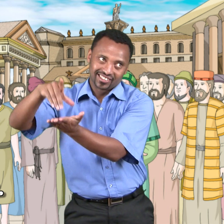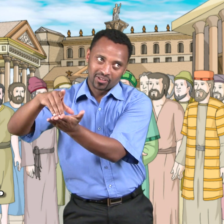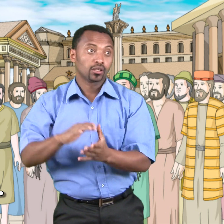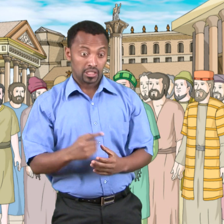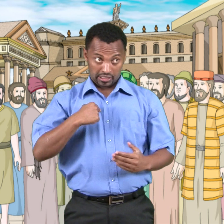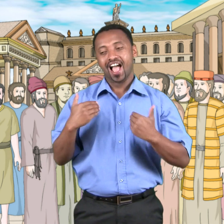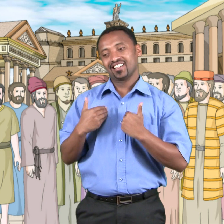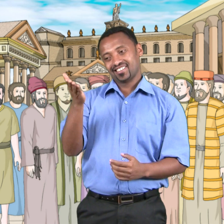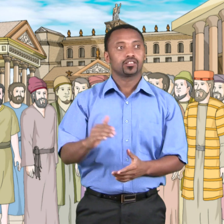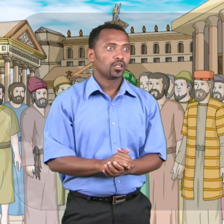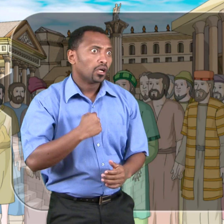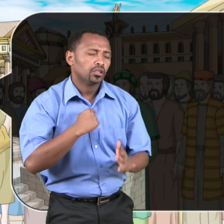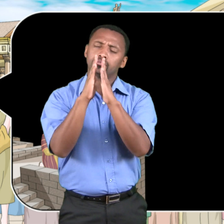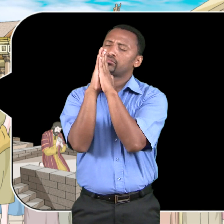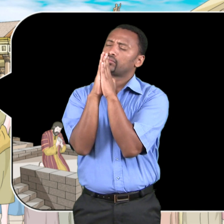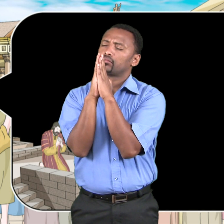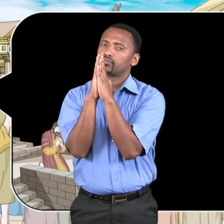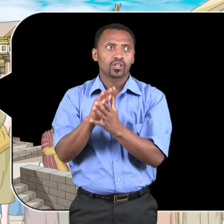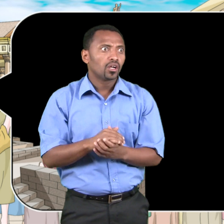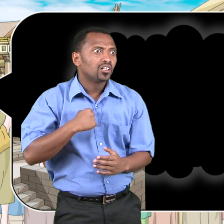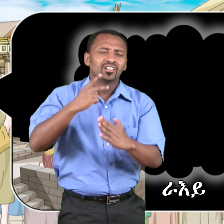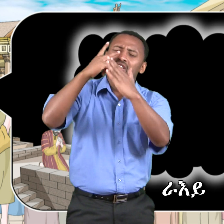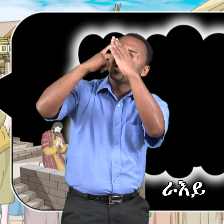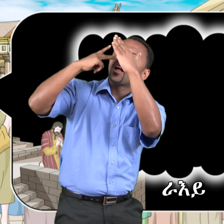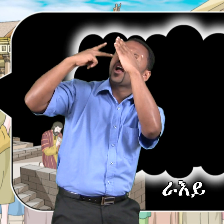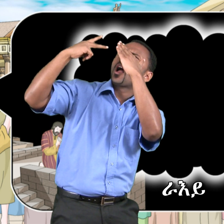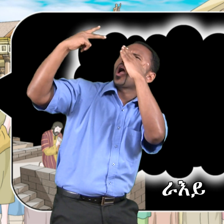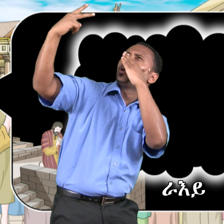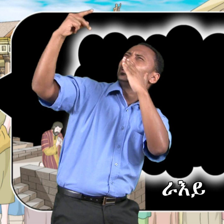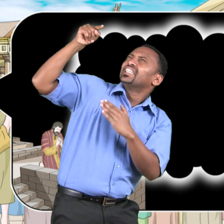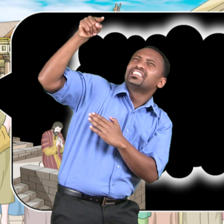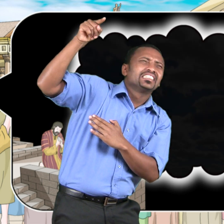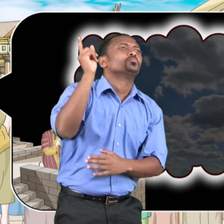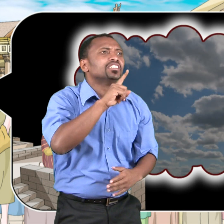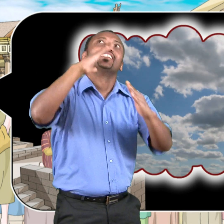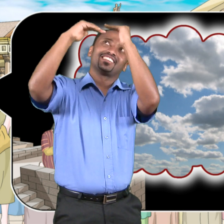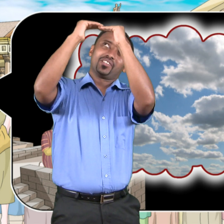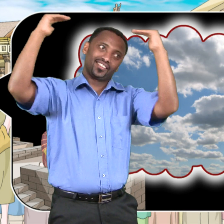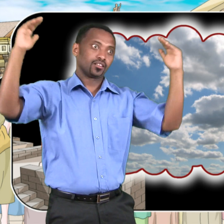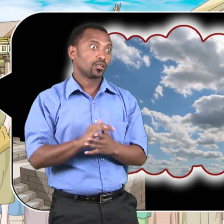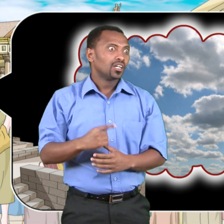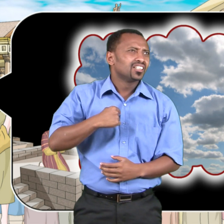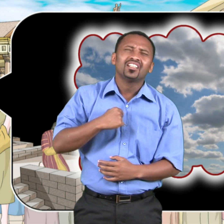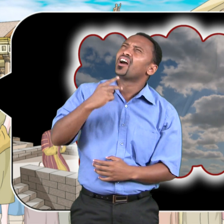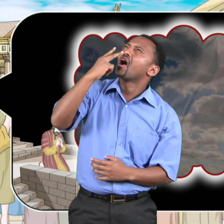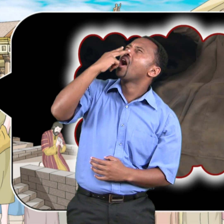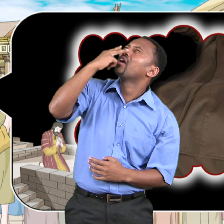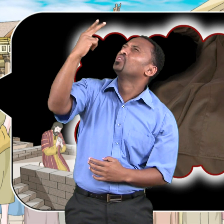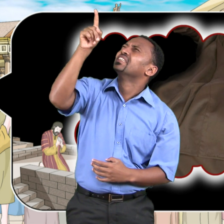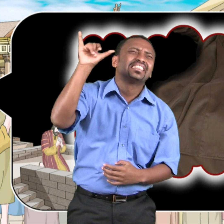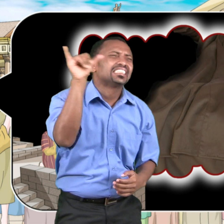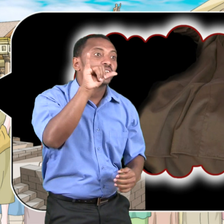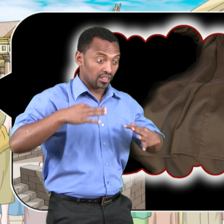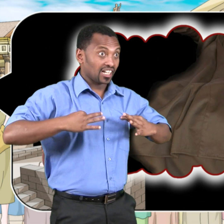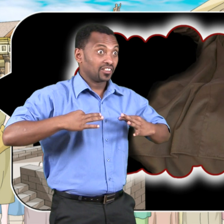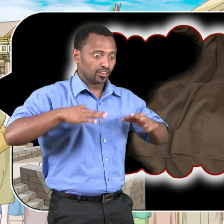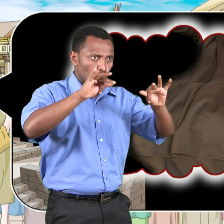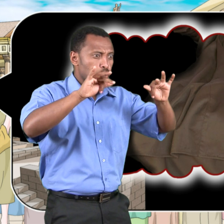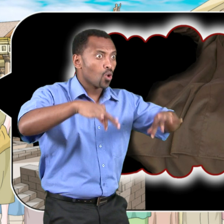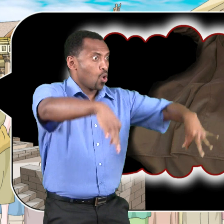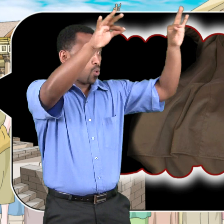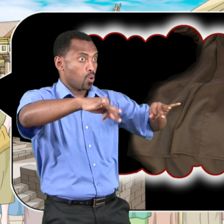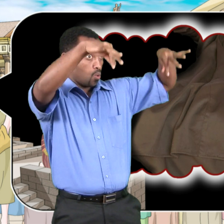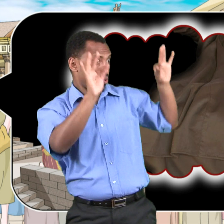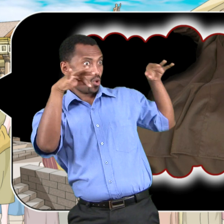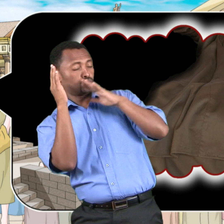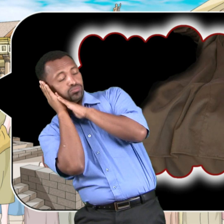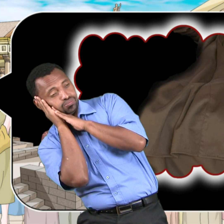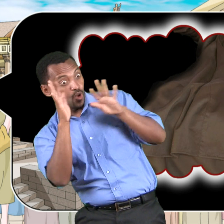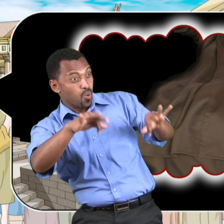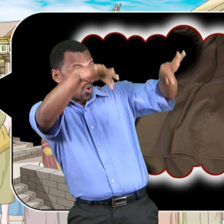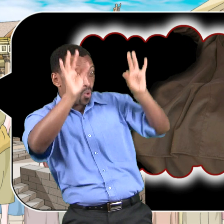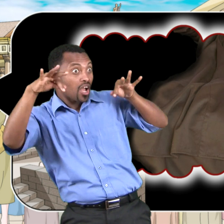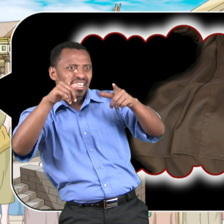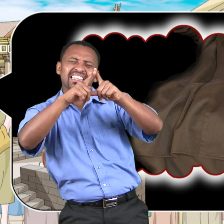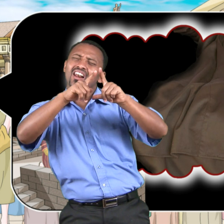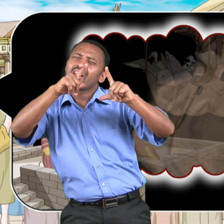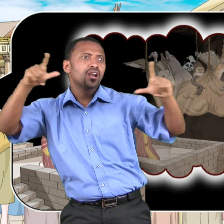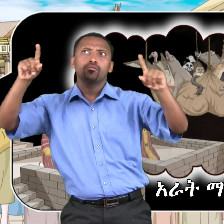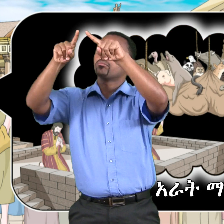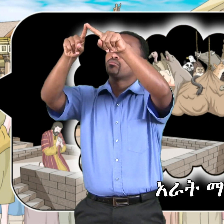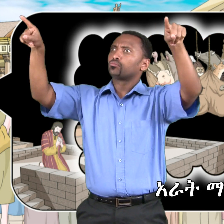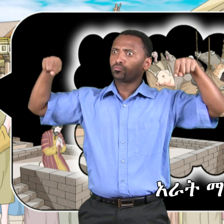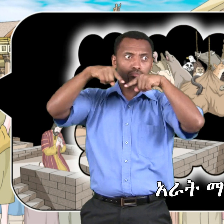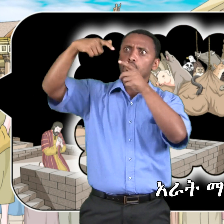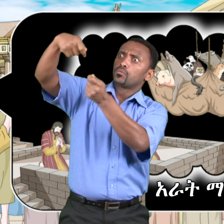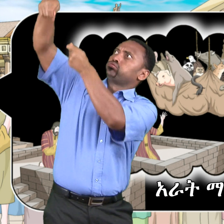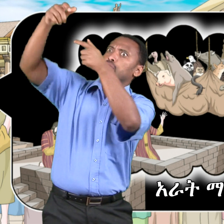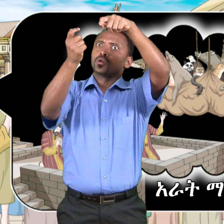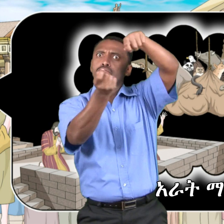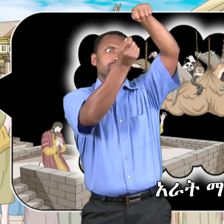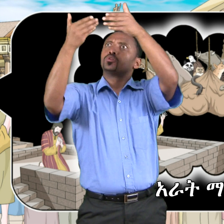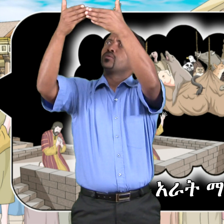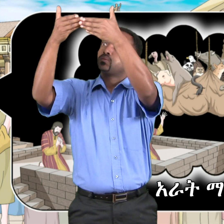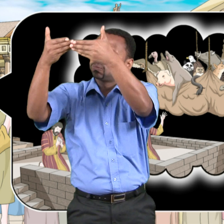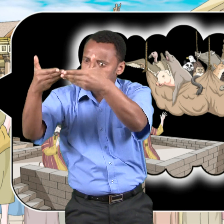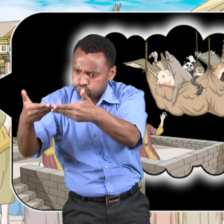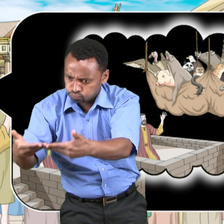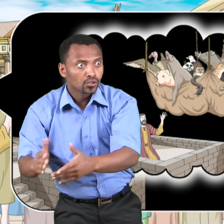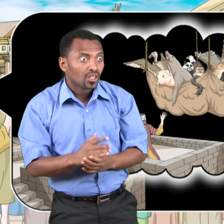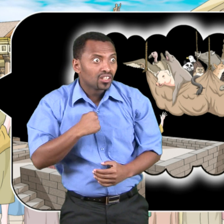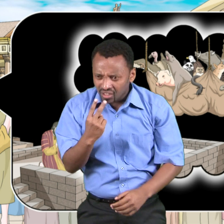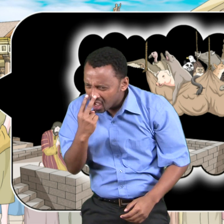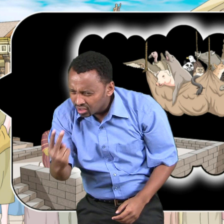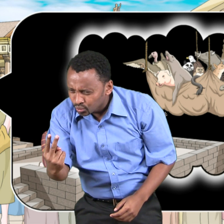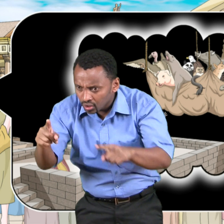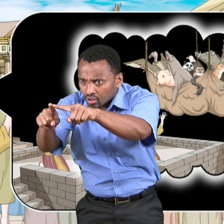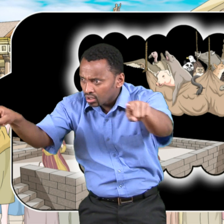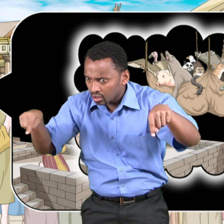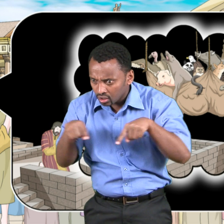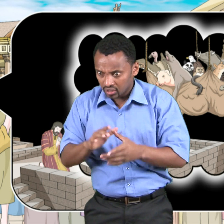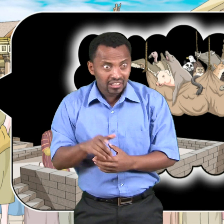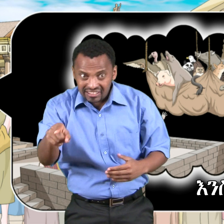But Peter began and explained to them the whole sequence of events: “I was in the city of Joppa praying, and in a trance I saw a vision of something like a large sheet being let down from heaven by its four corners, and it came right down to me.